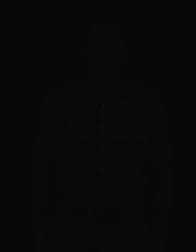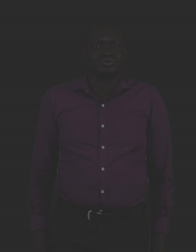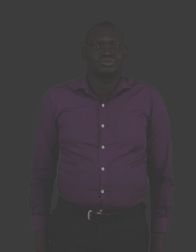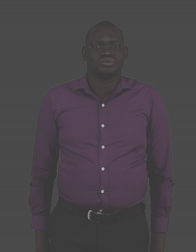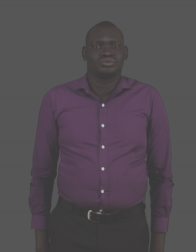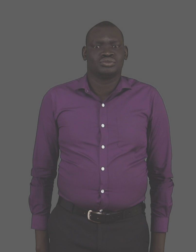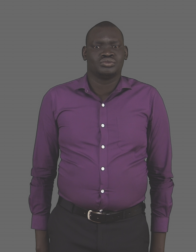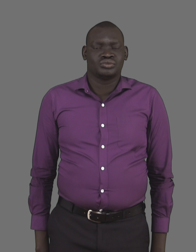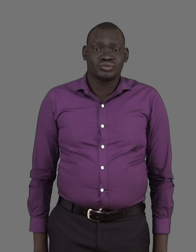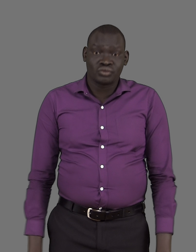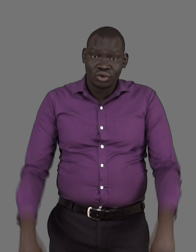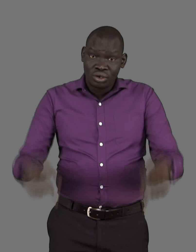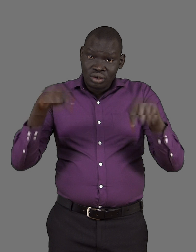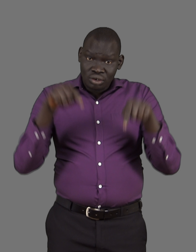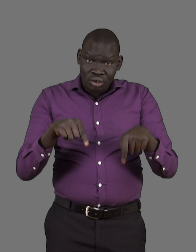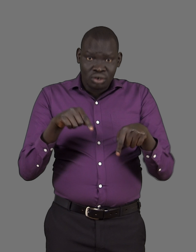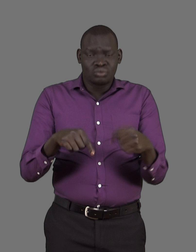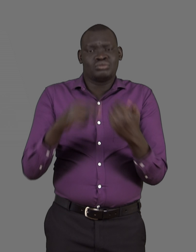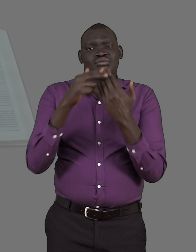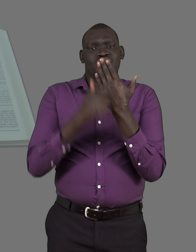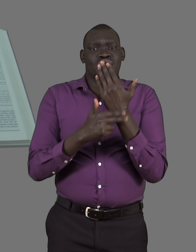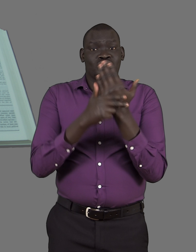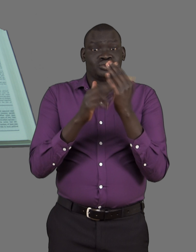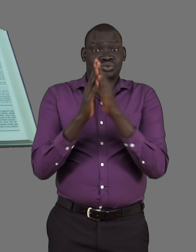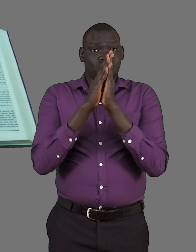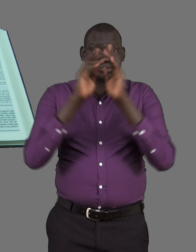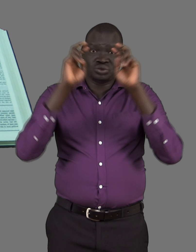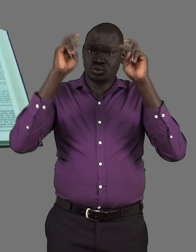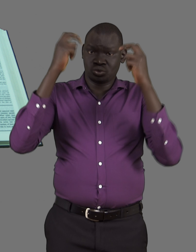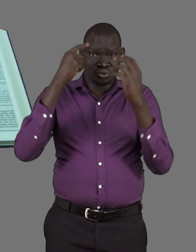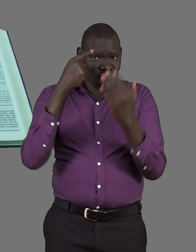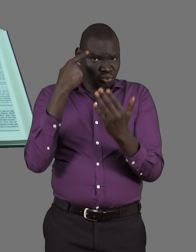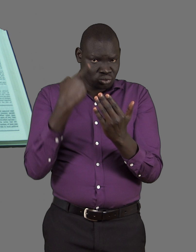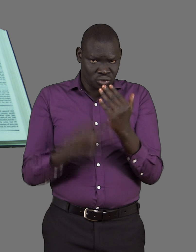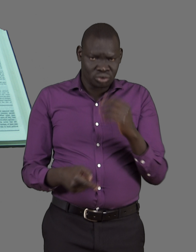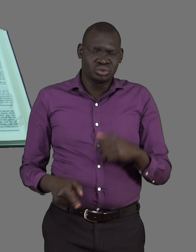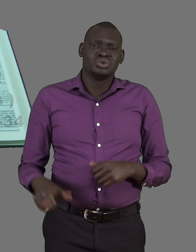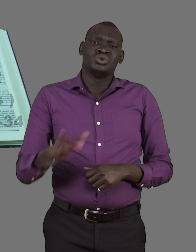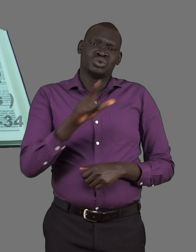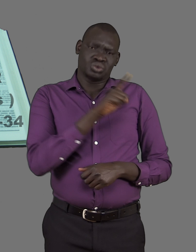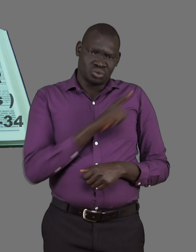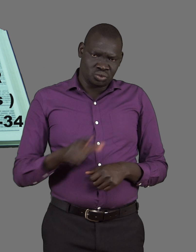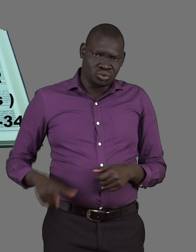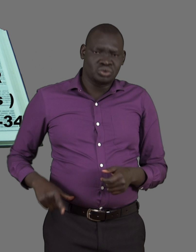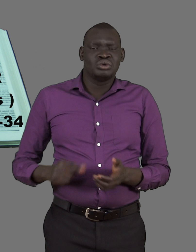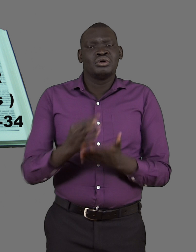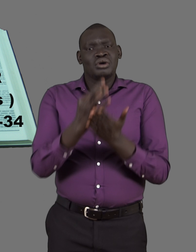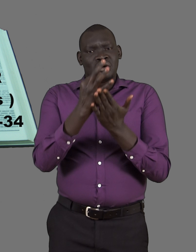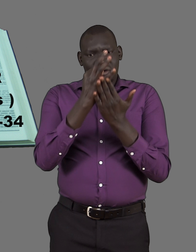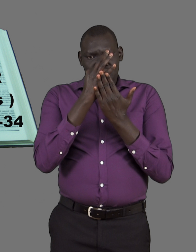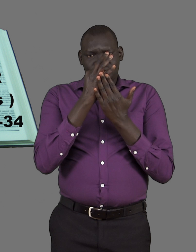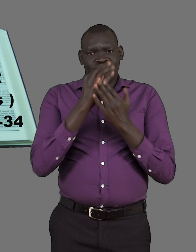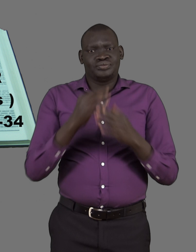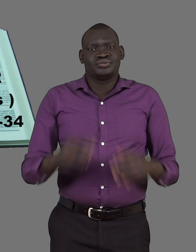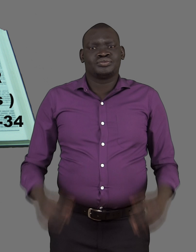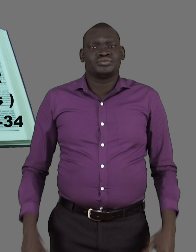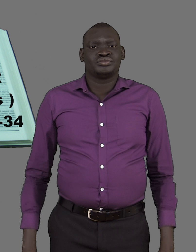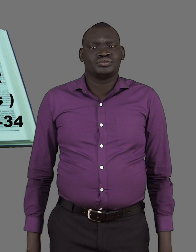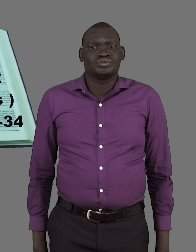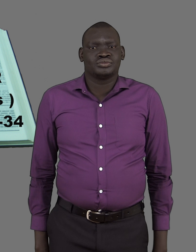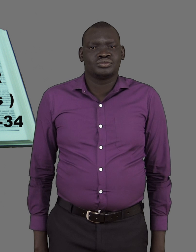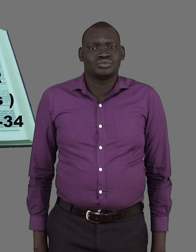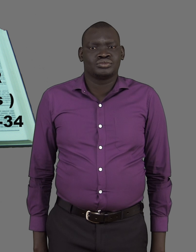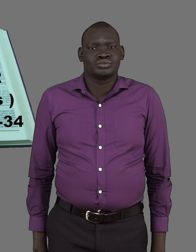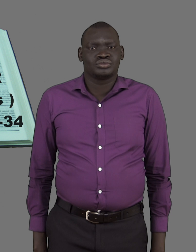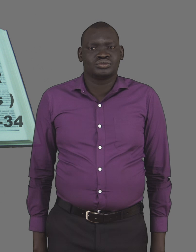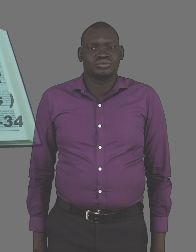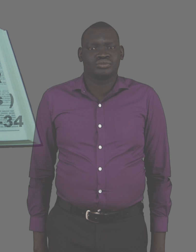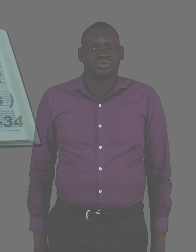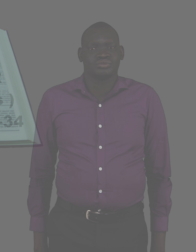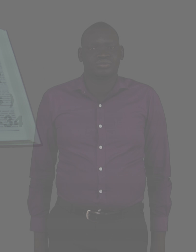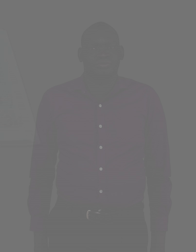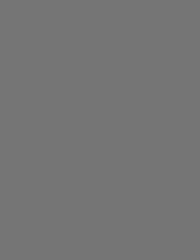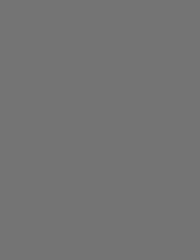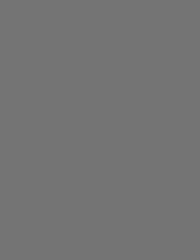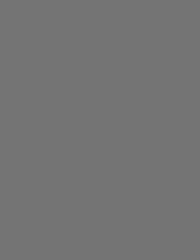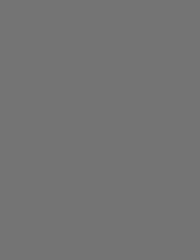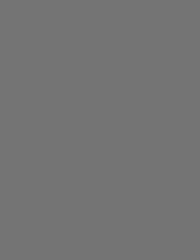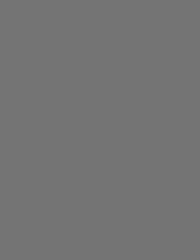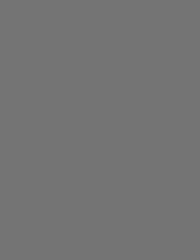Paul teaches about Lord's supper